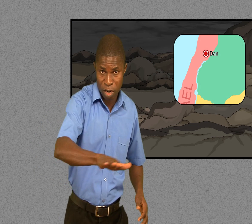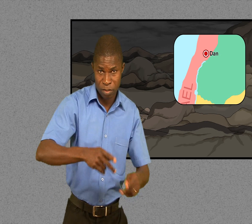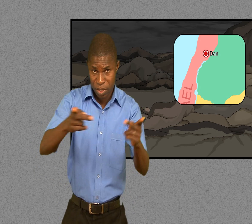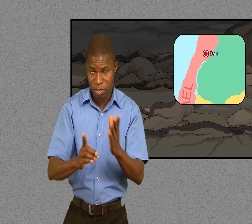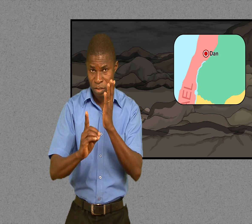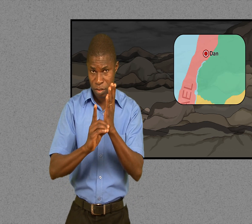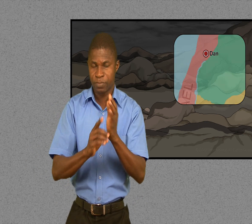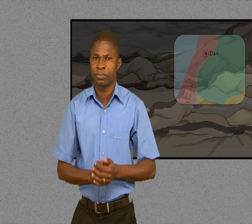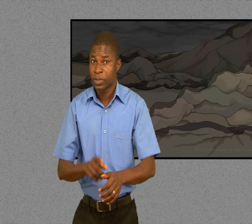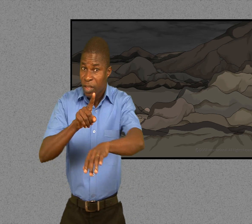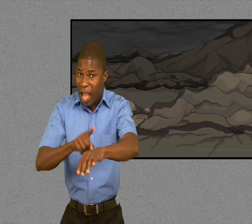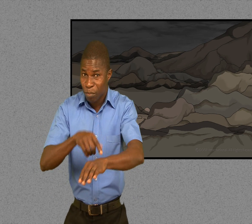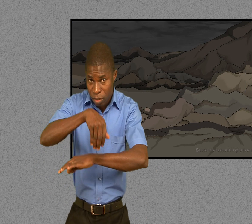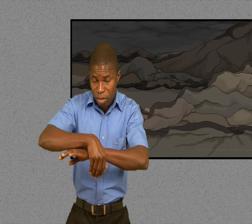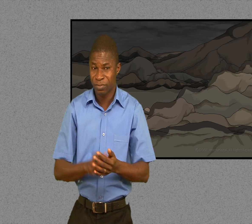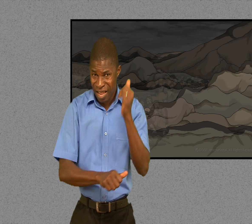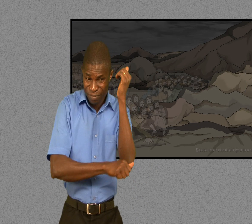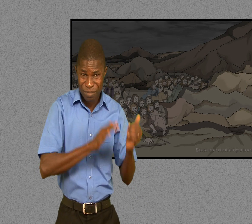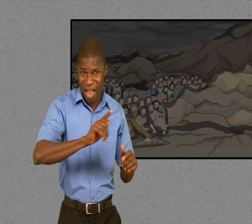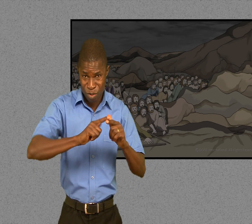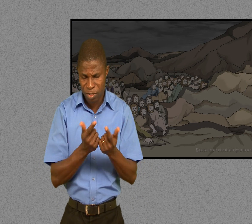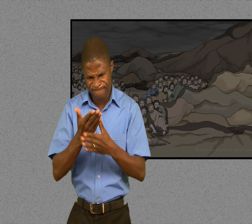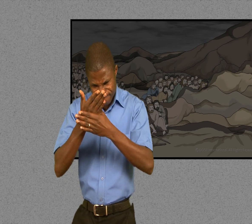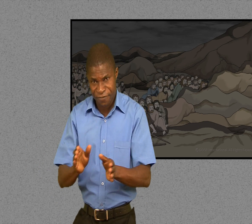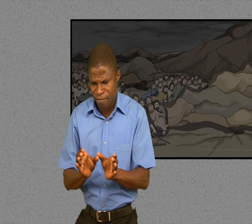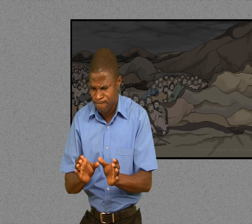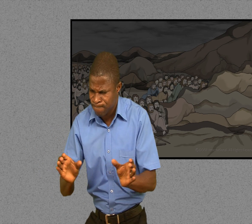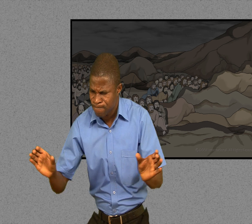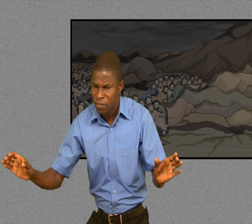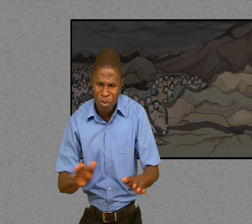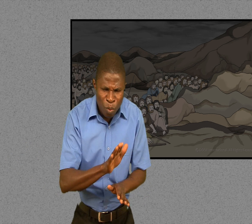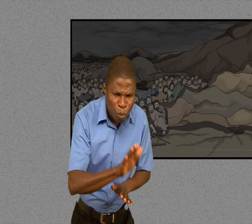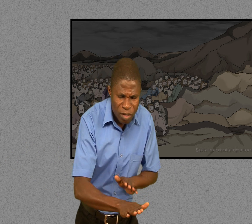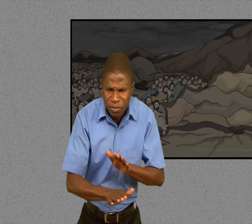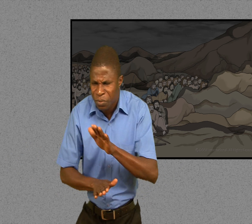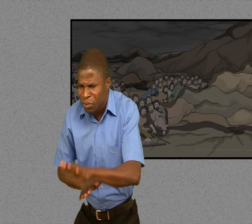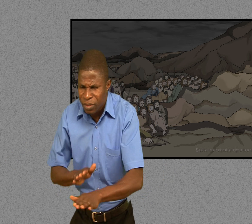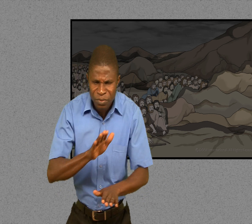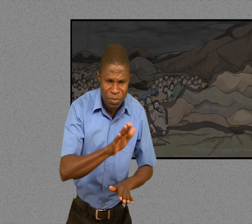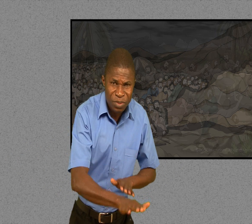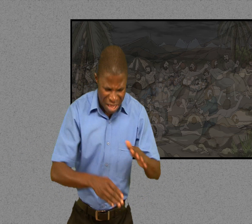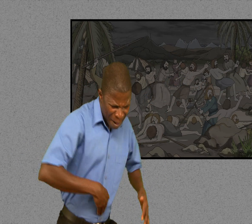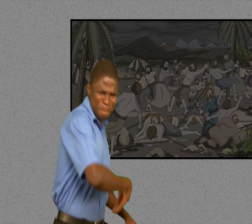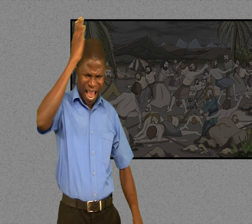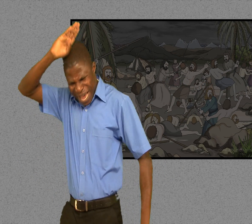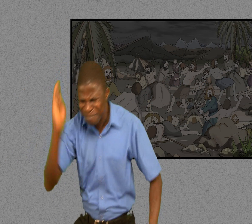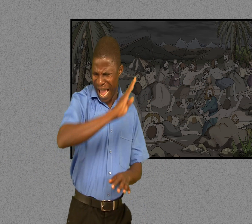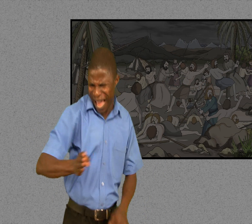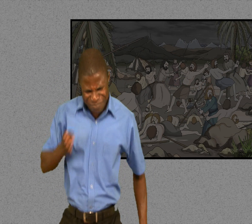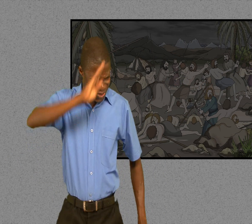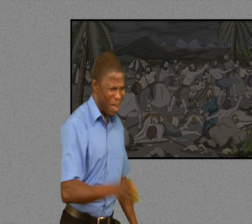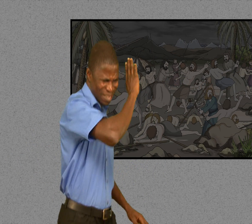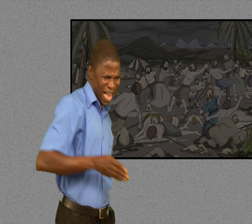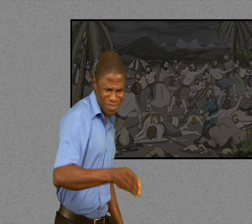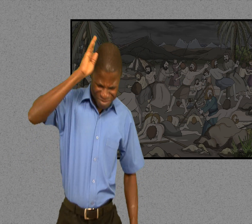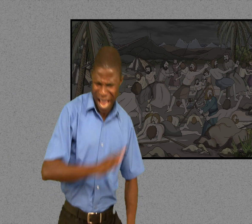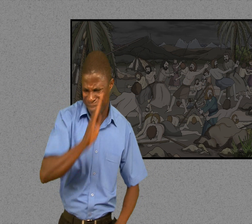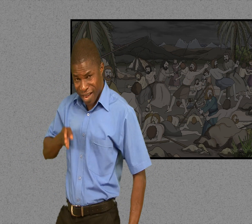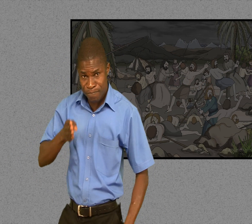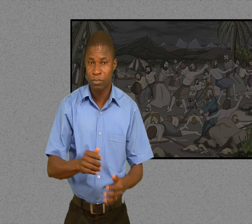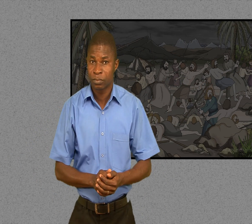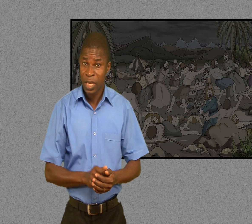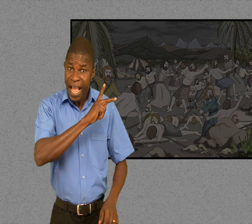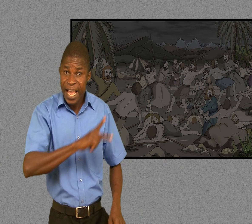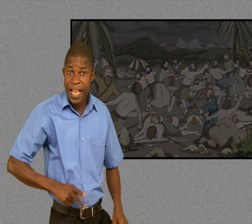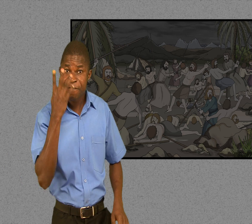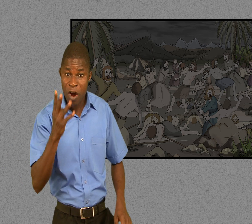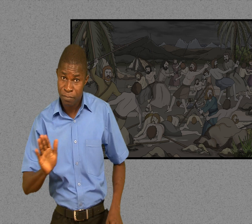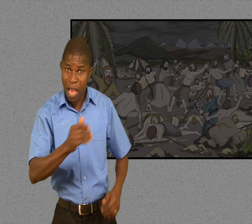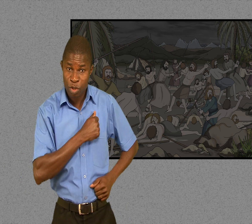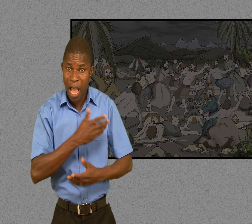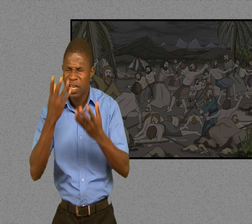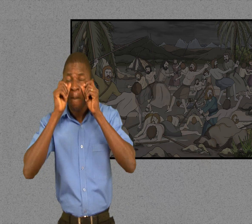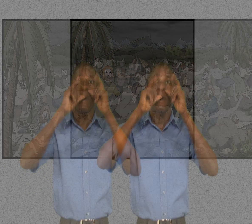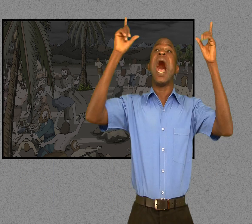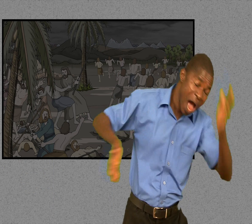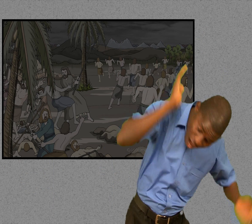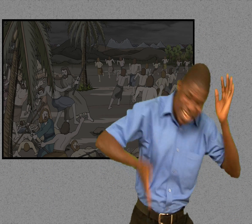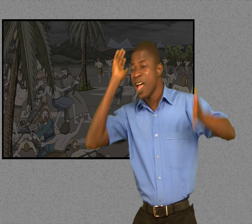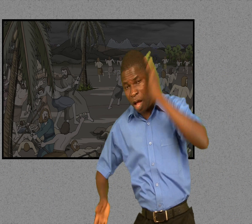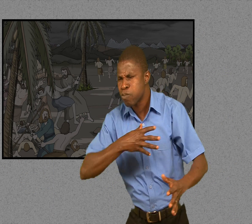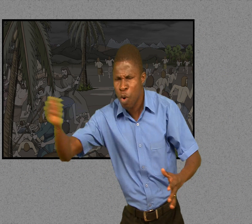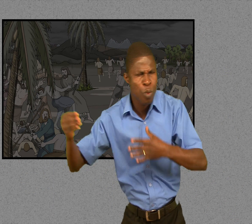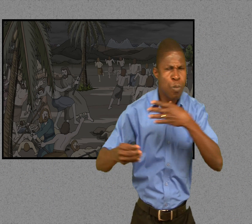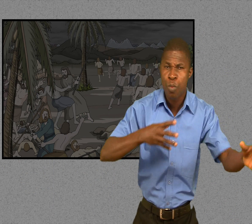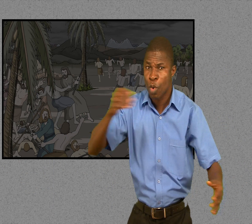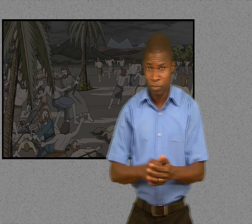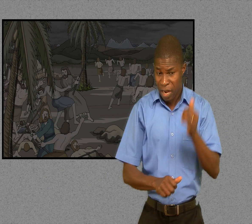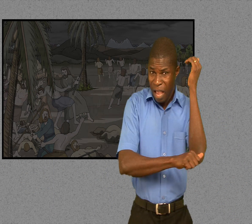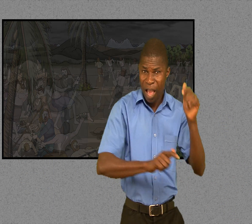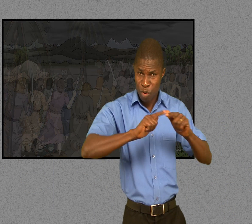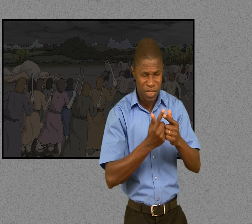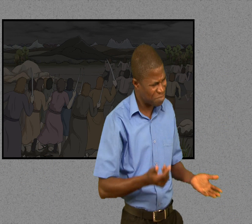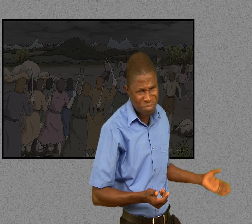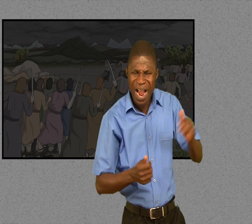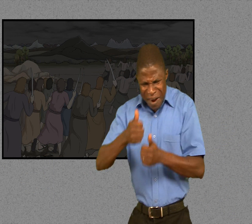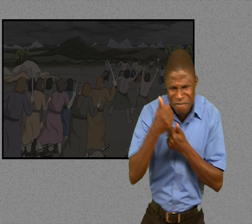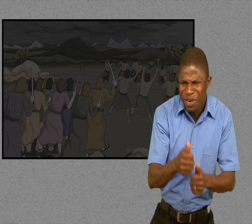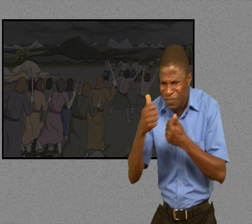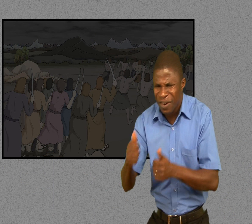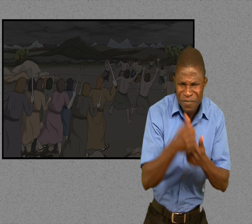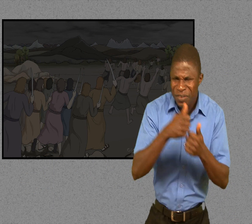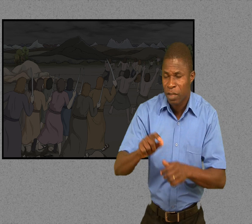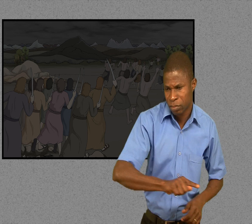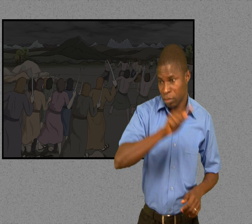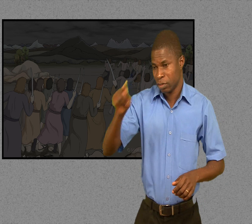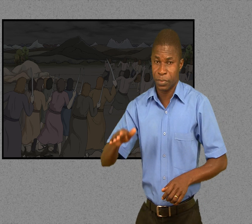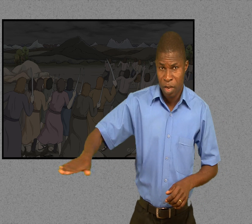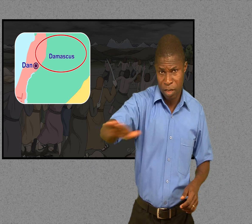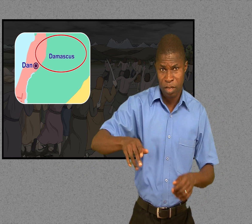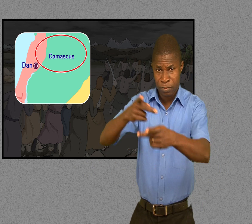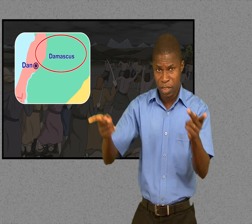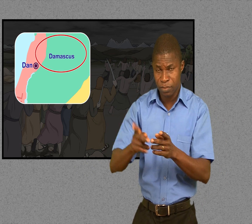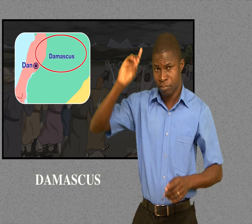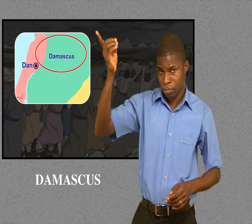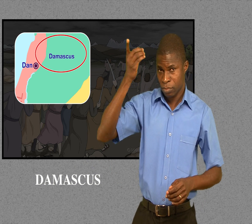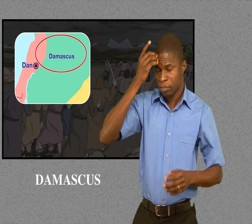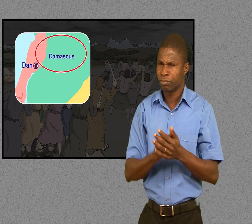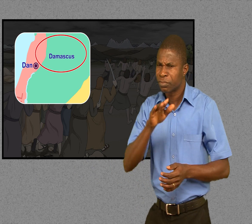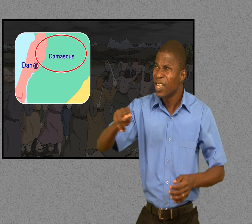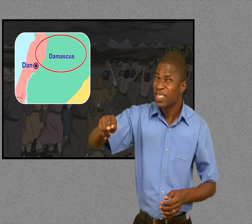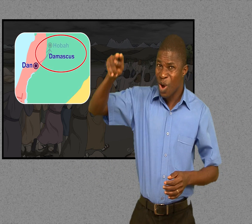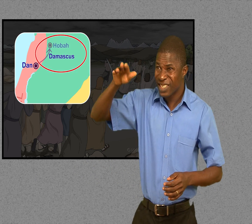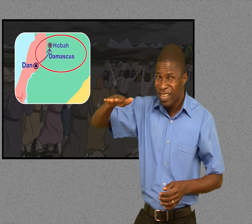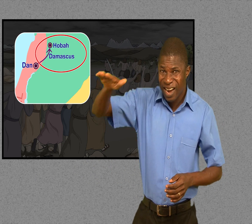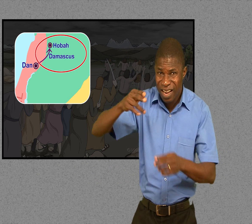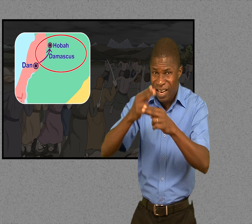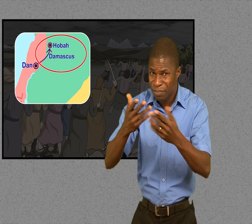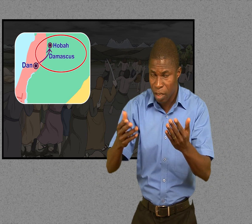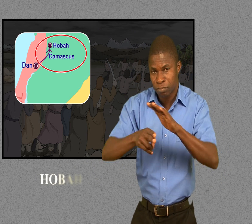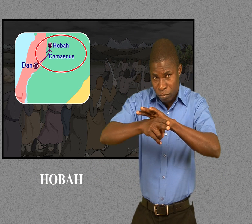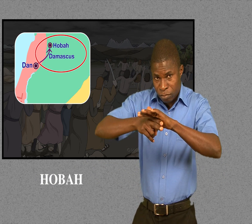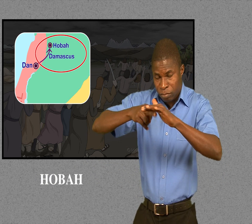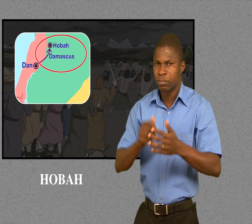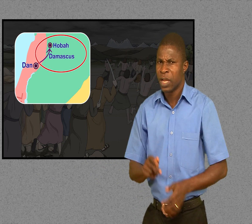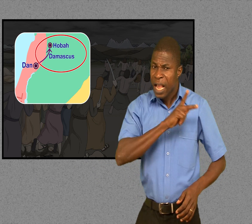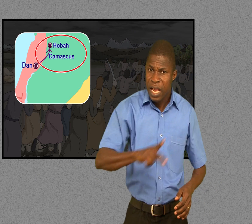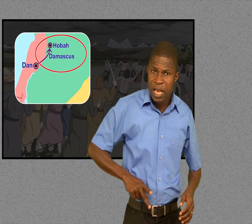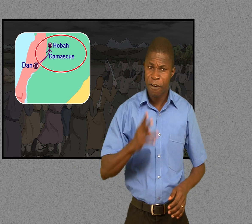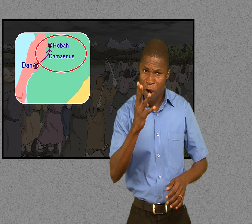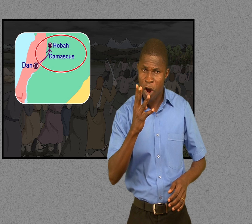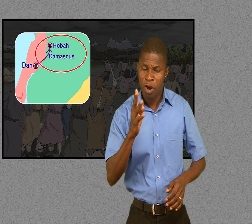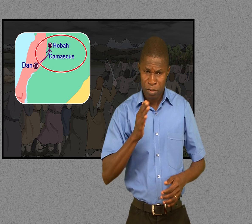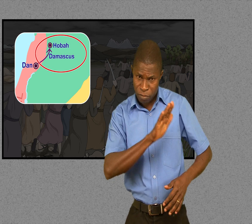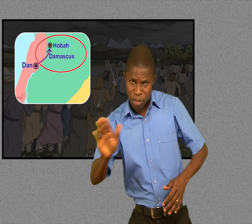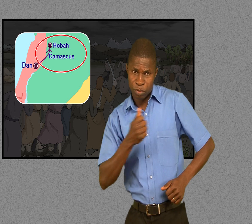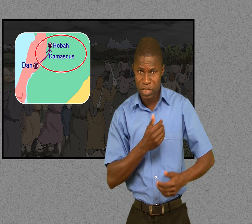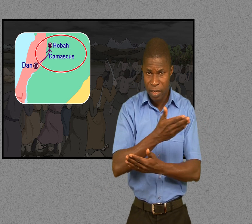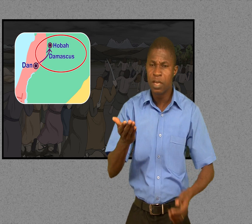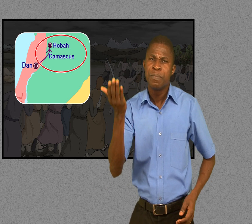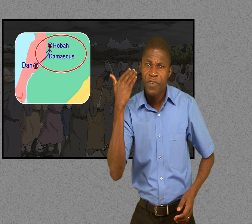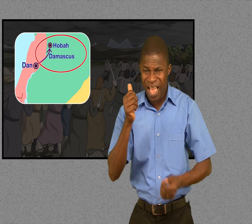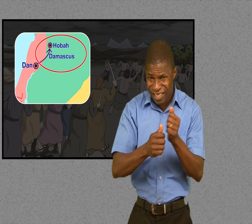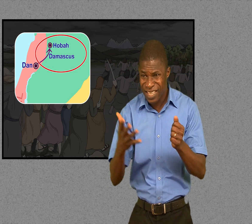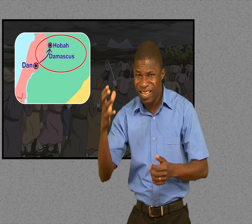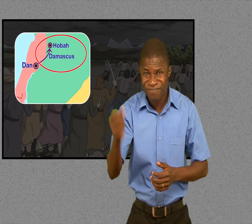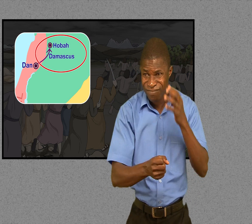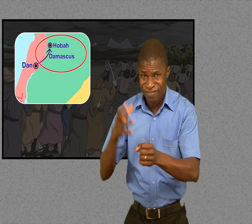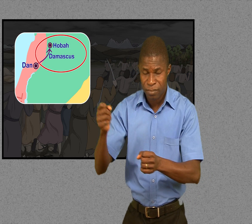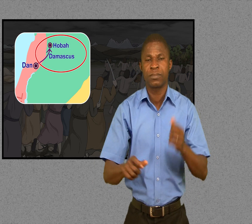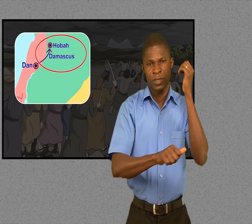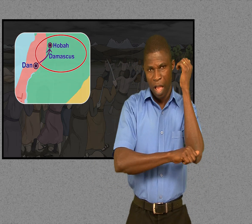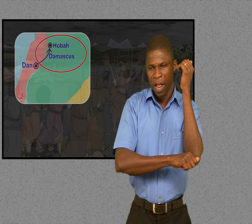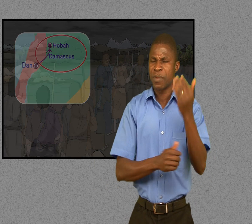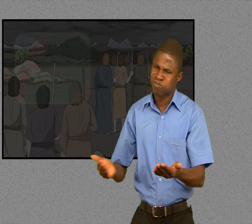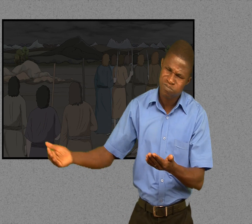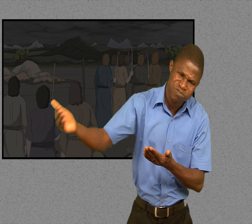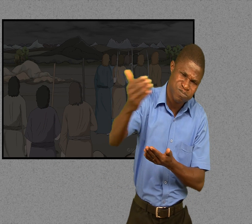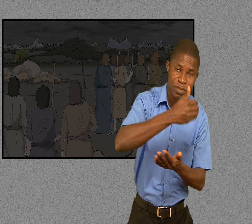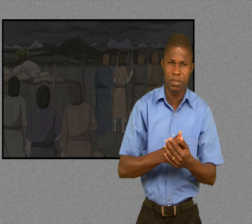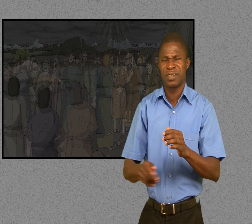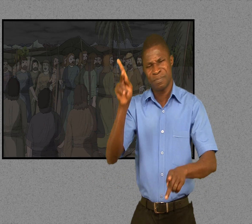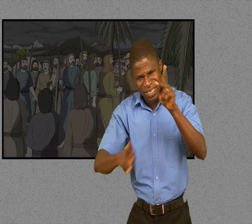During the night, Abram divided his forces and routed Chedorlaomer’s army, pursuing them as far as Hobah, north of Damascus.